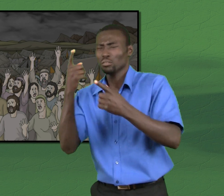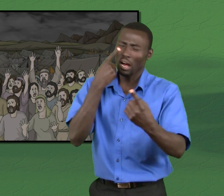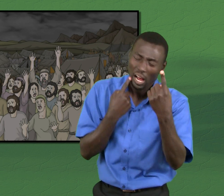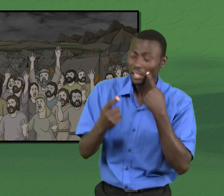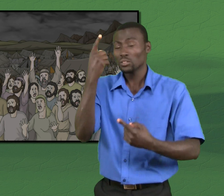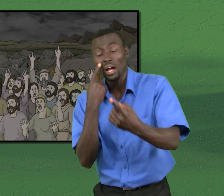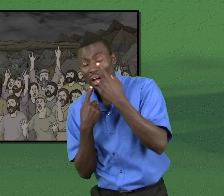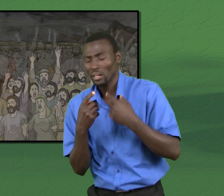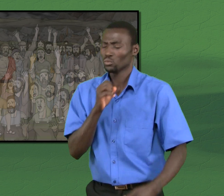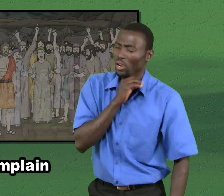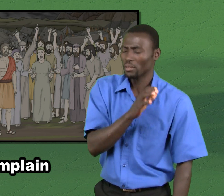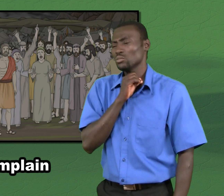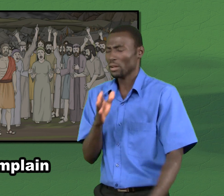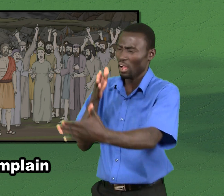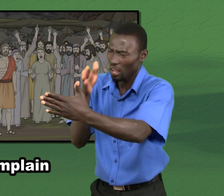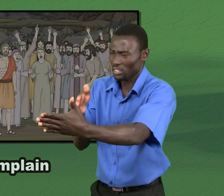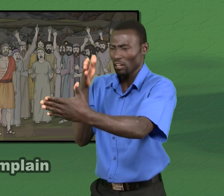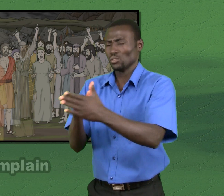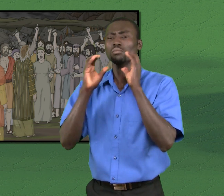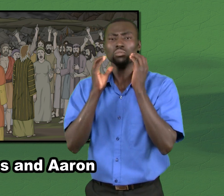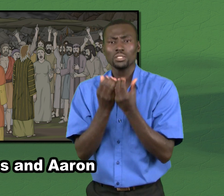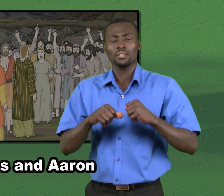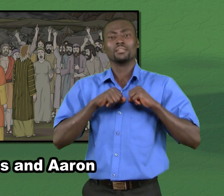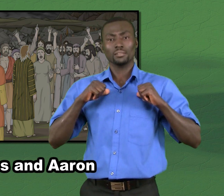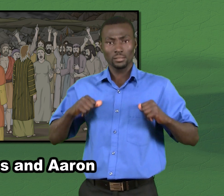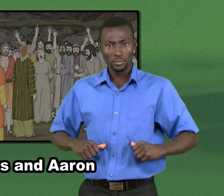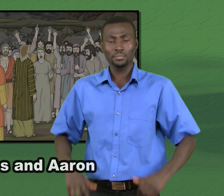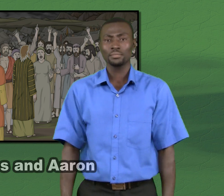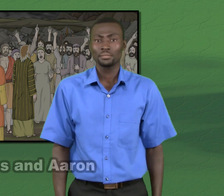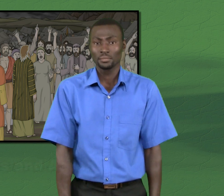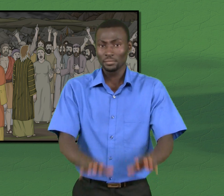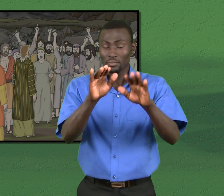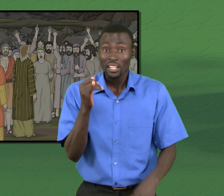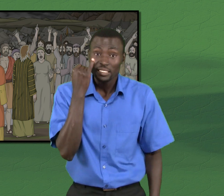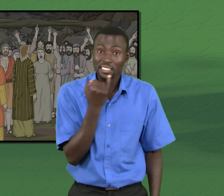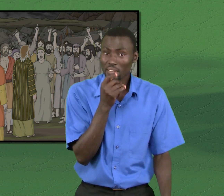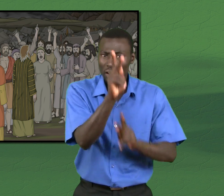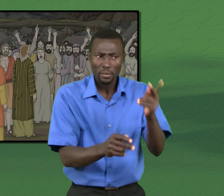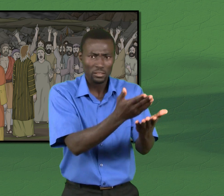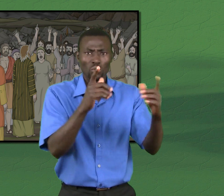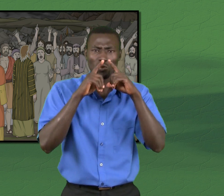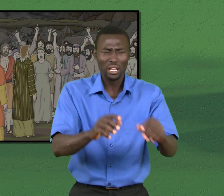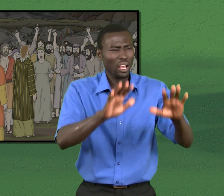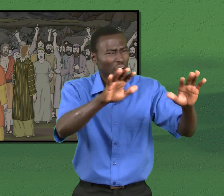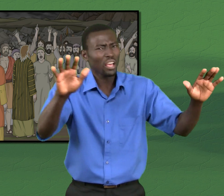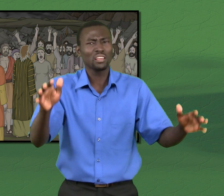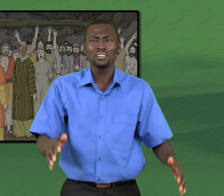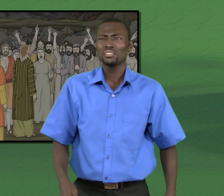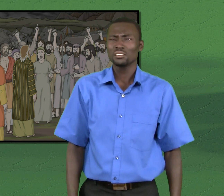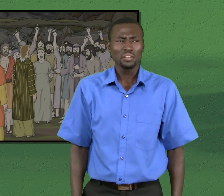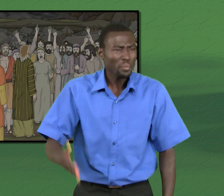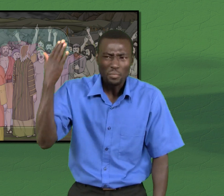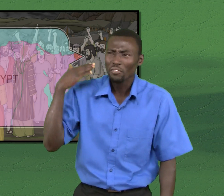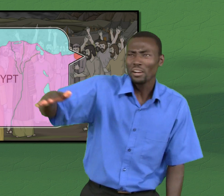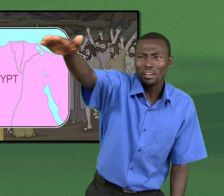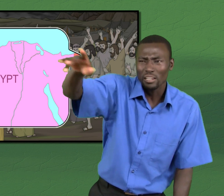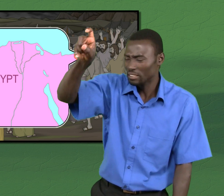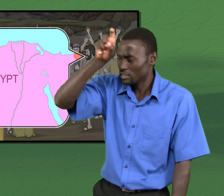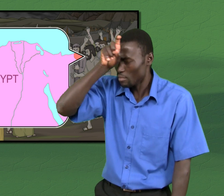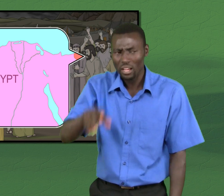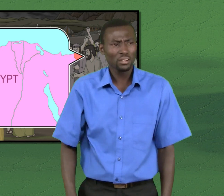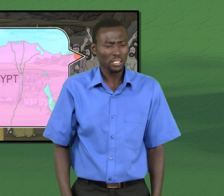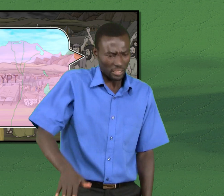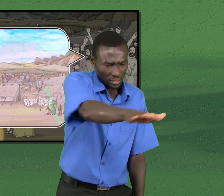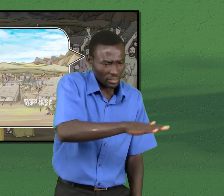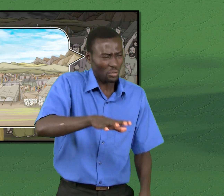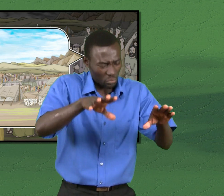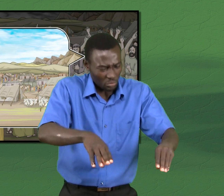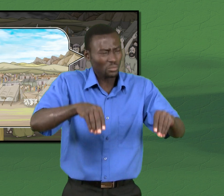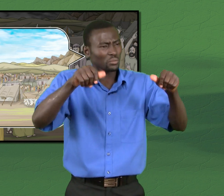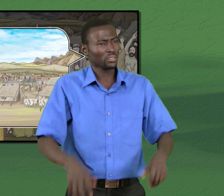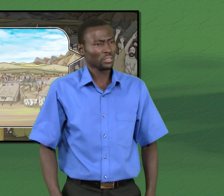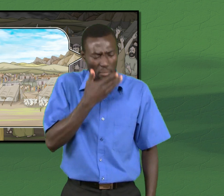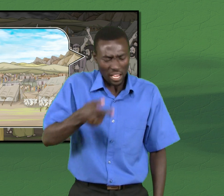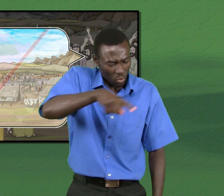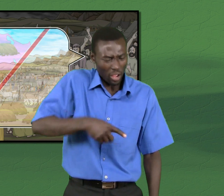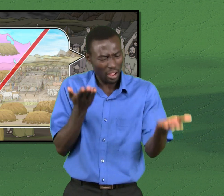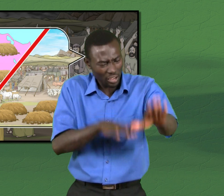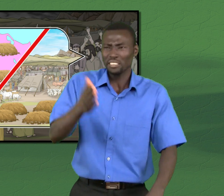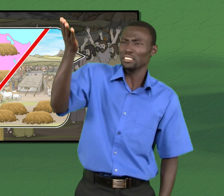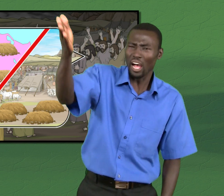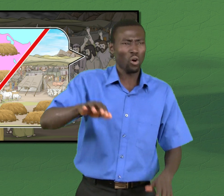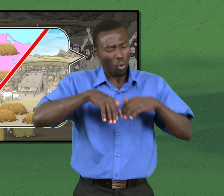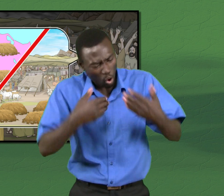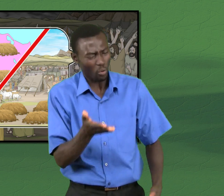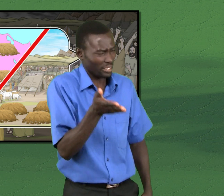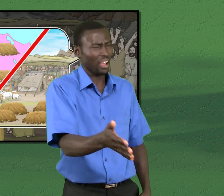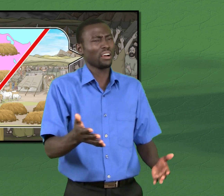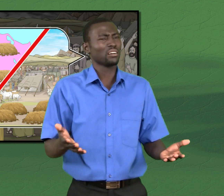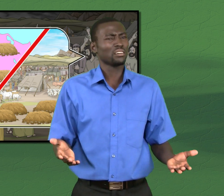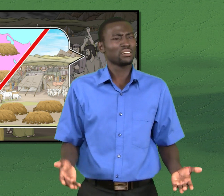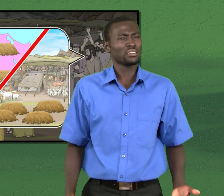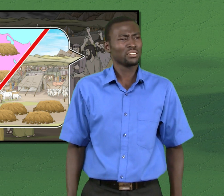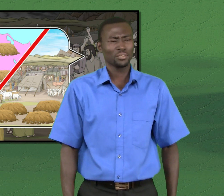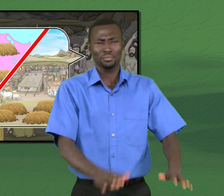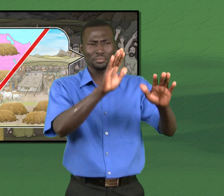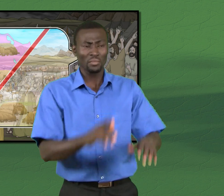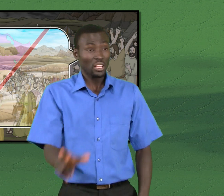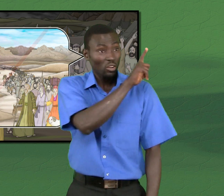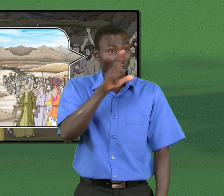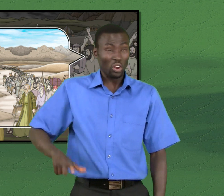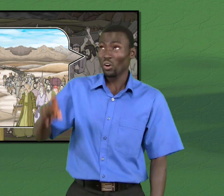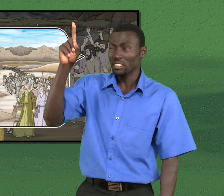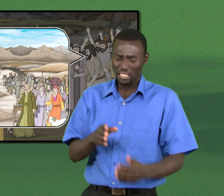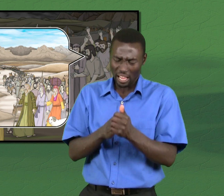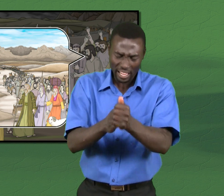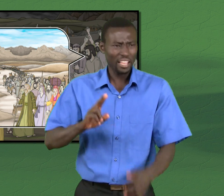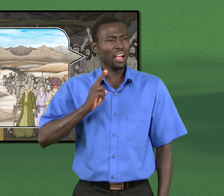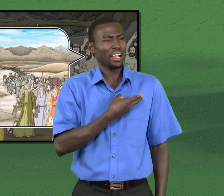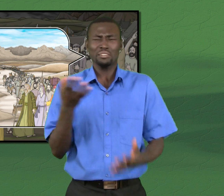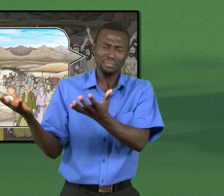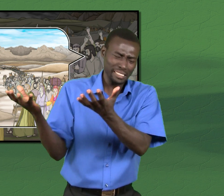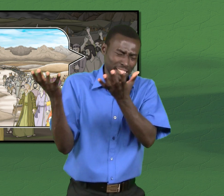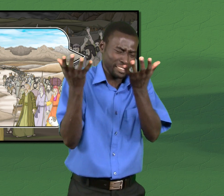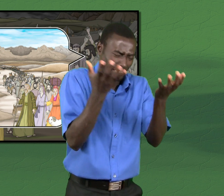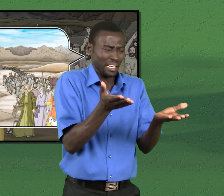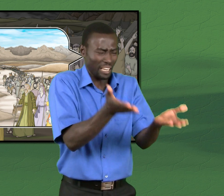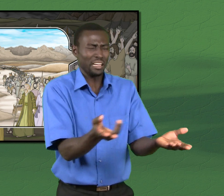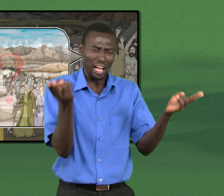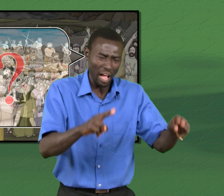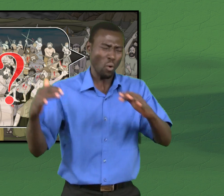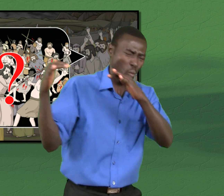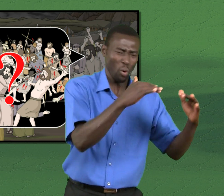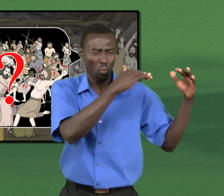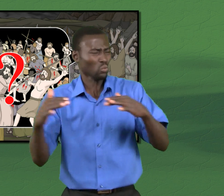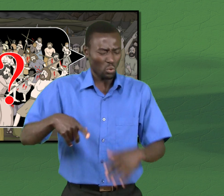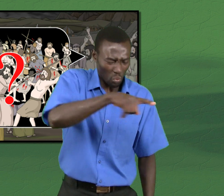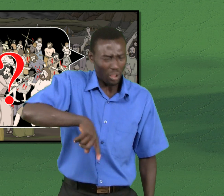All the Israelites grumbled against Moses and Aaron, and the whole congregation said to them, “If only we had died in the land of Egypt, or if only we had died in this wilderness!